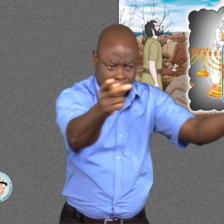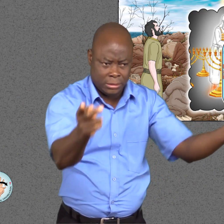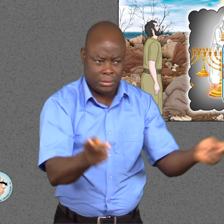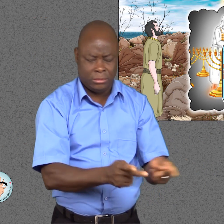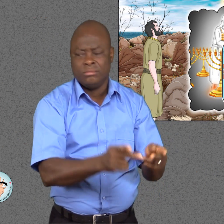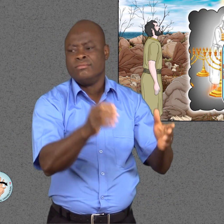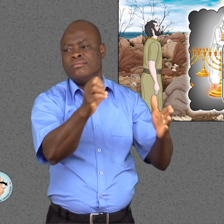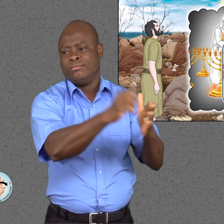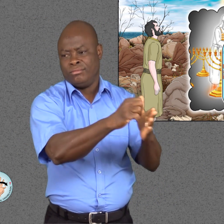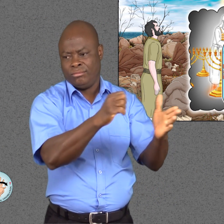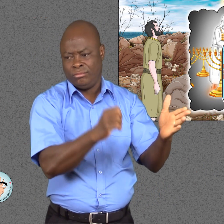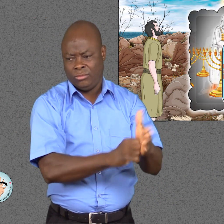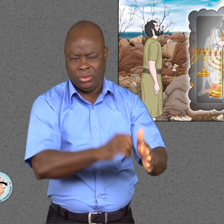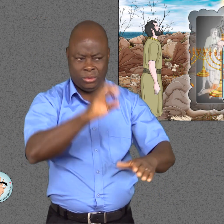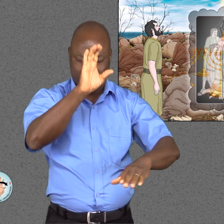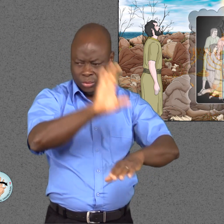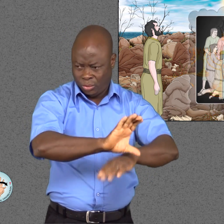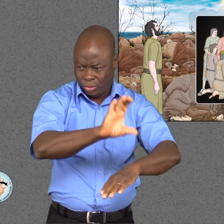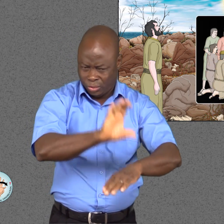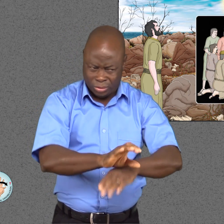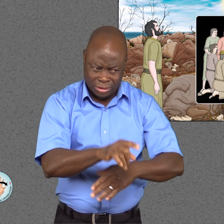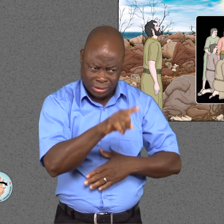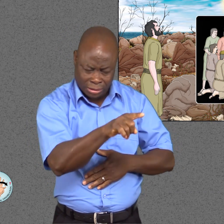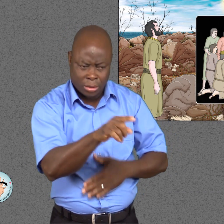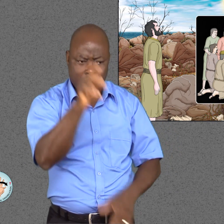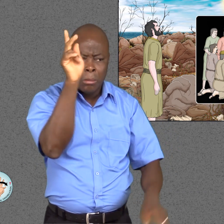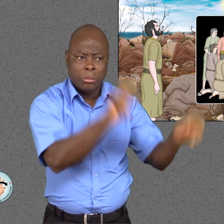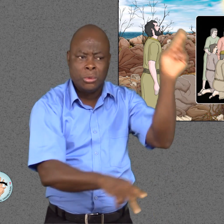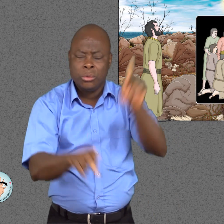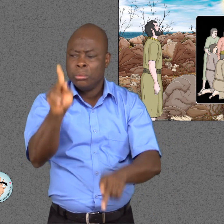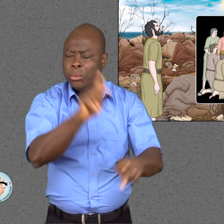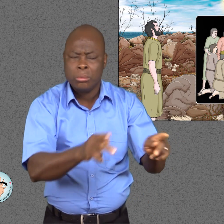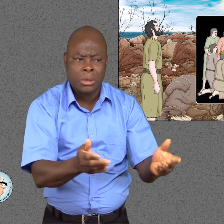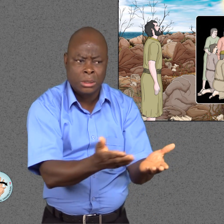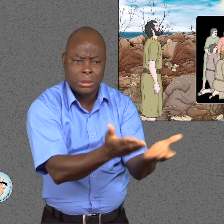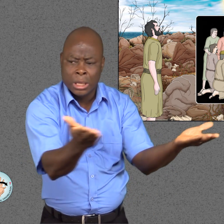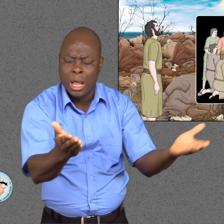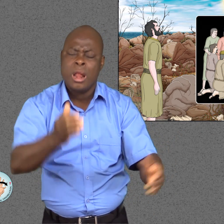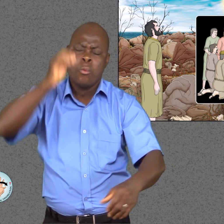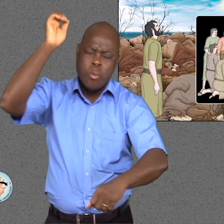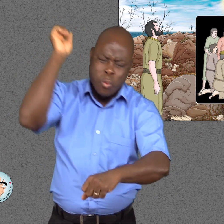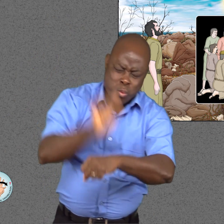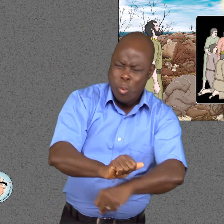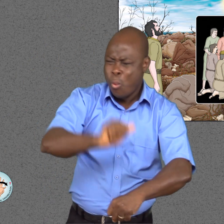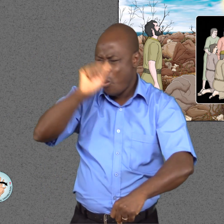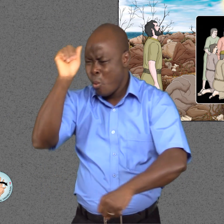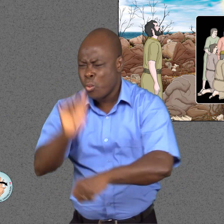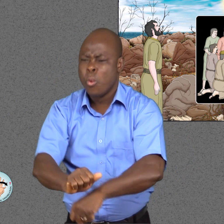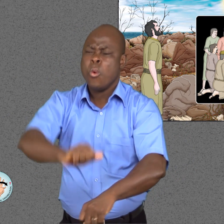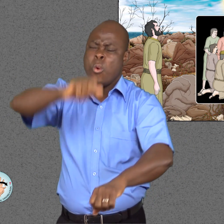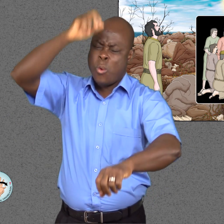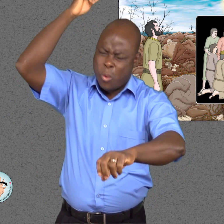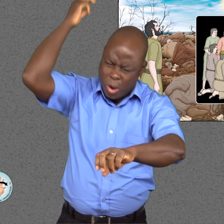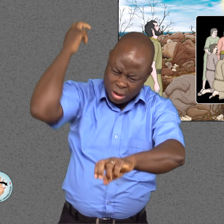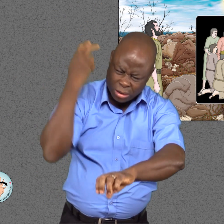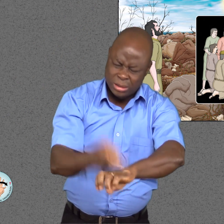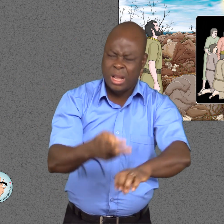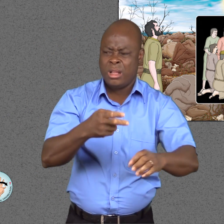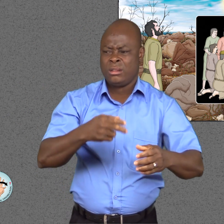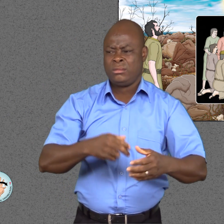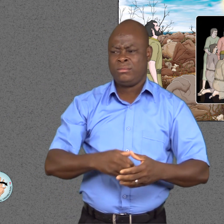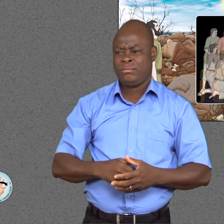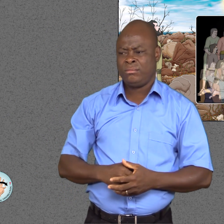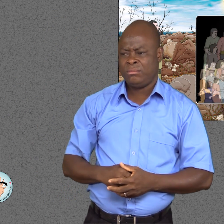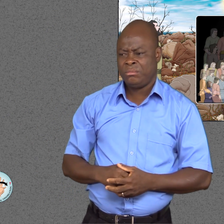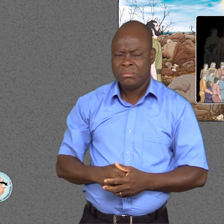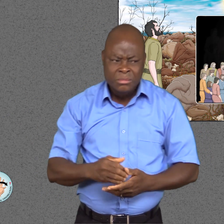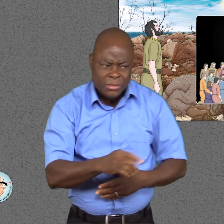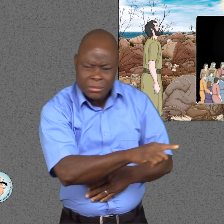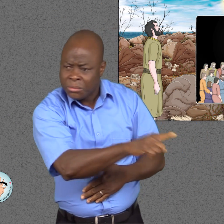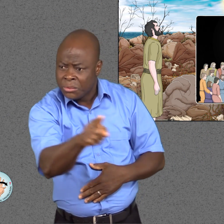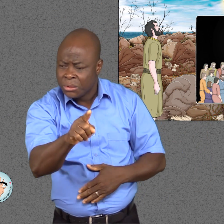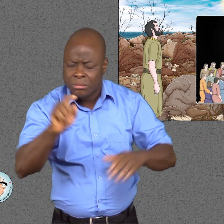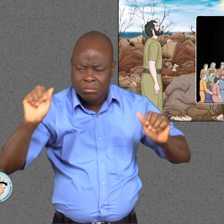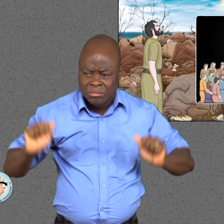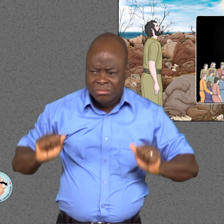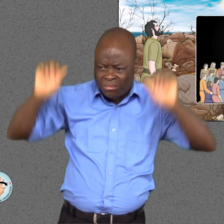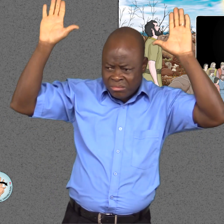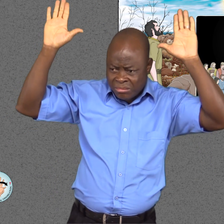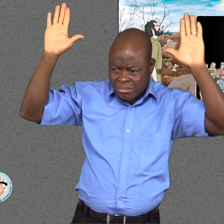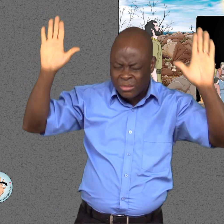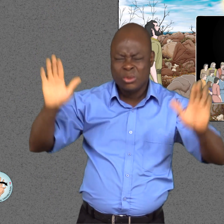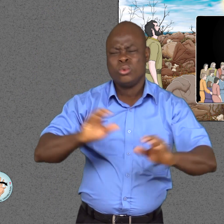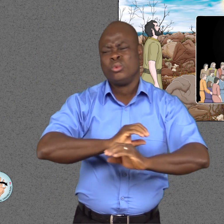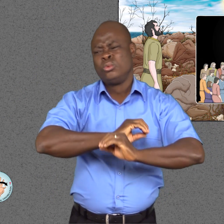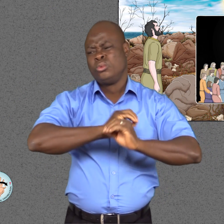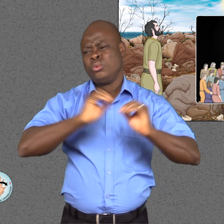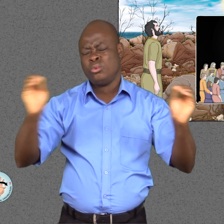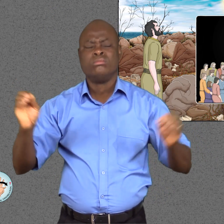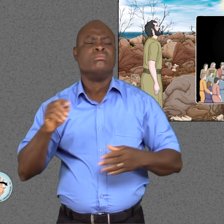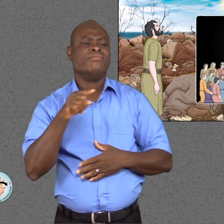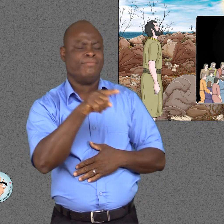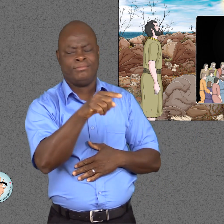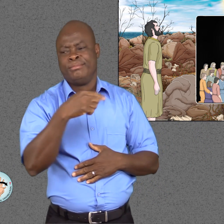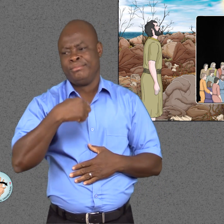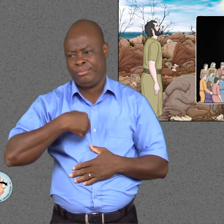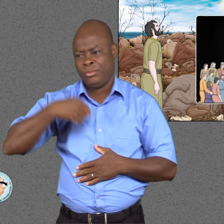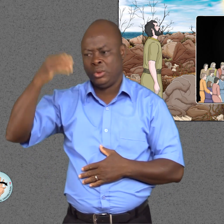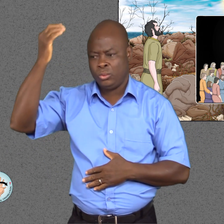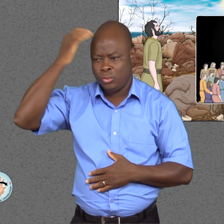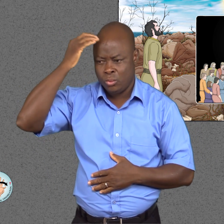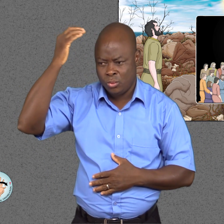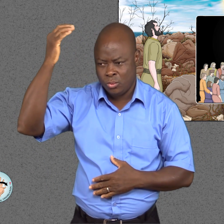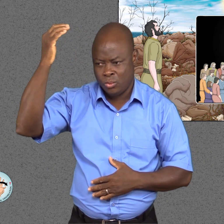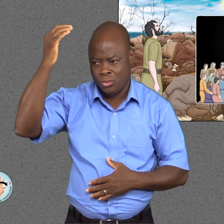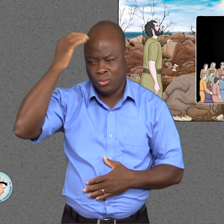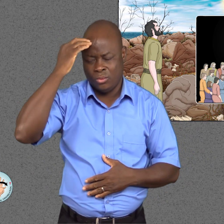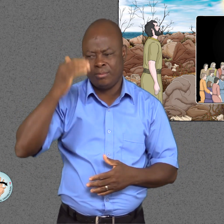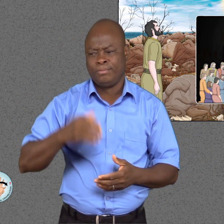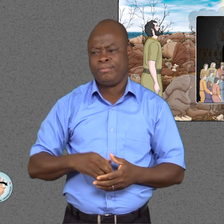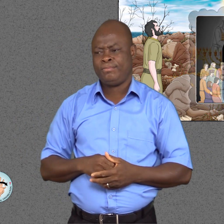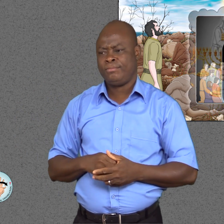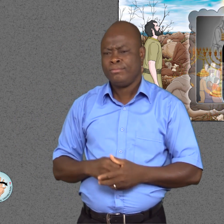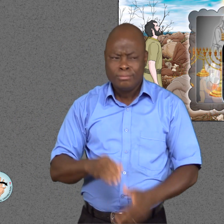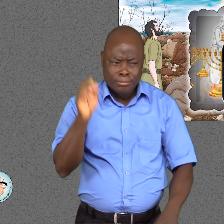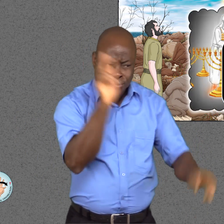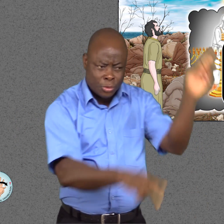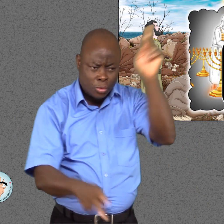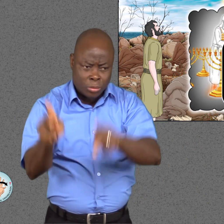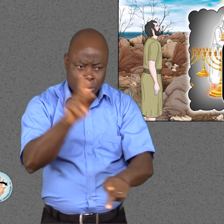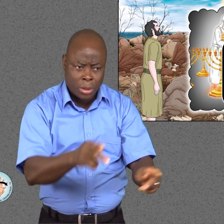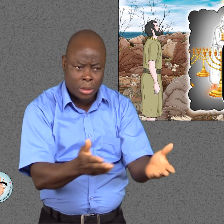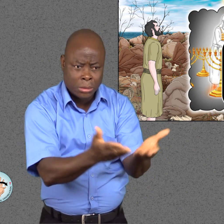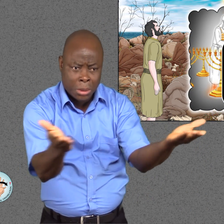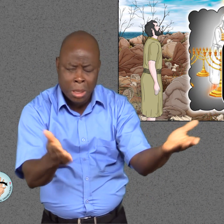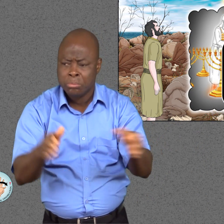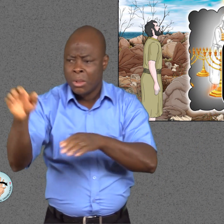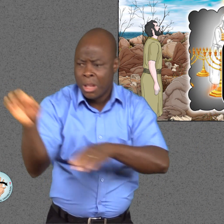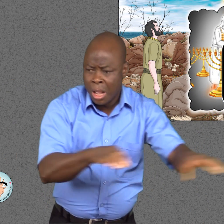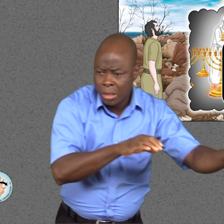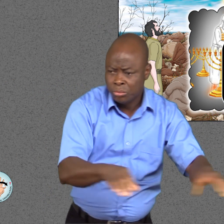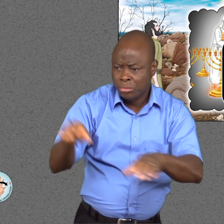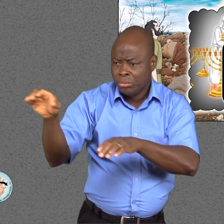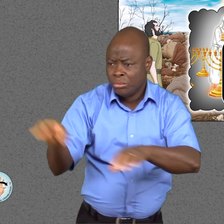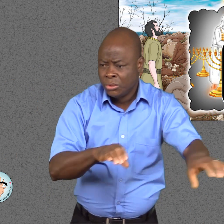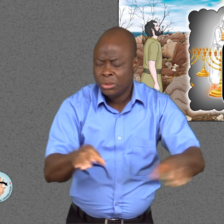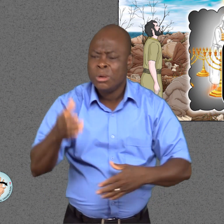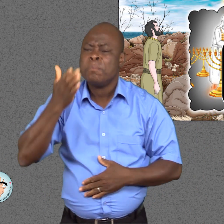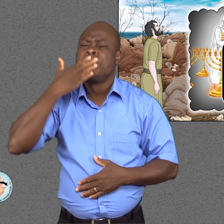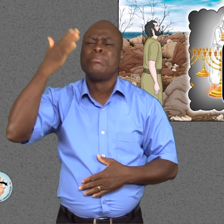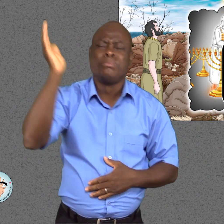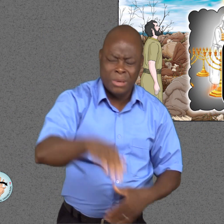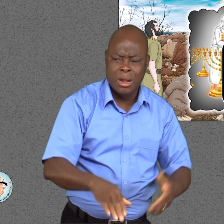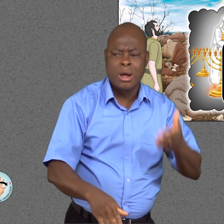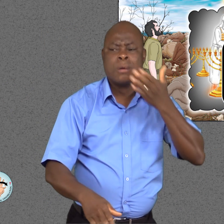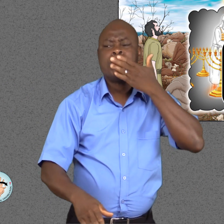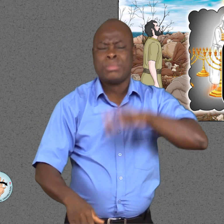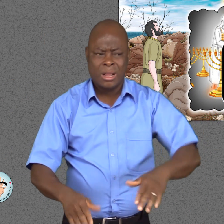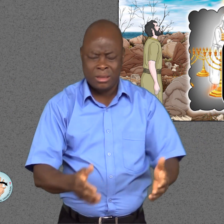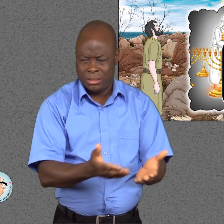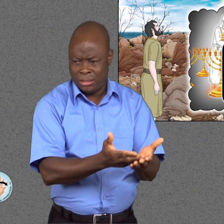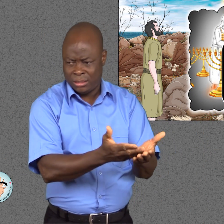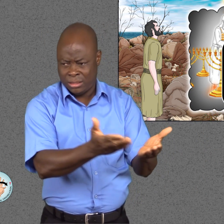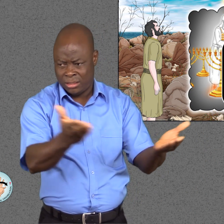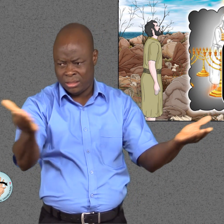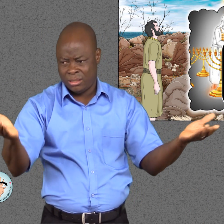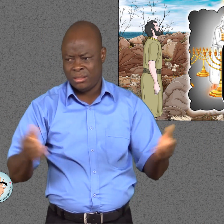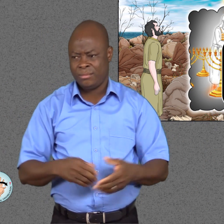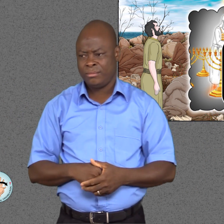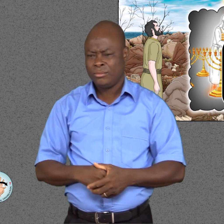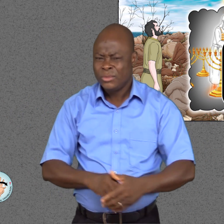I know your deeds, your labor, and your perseverance.